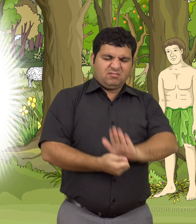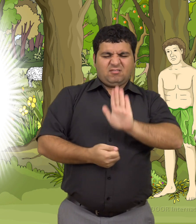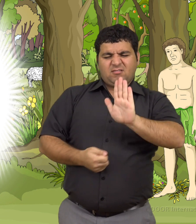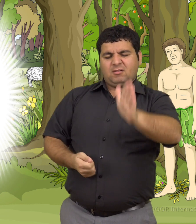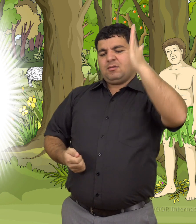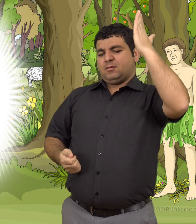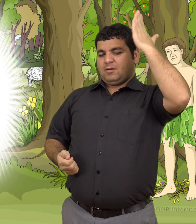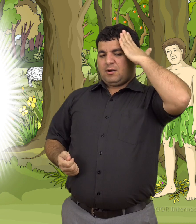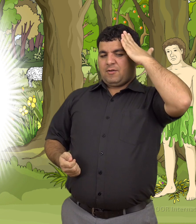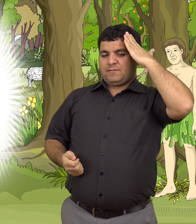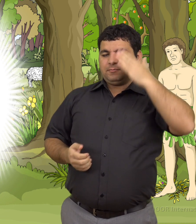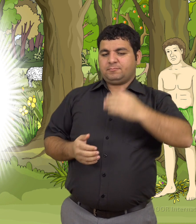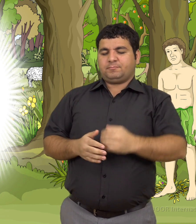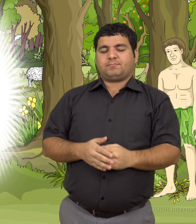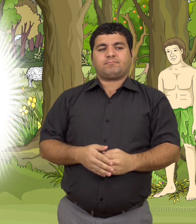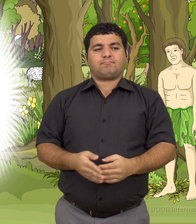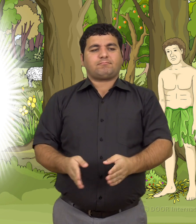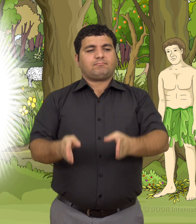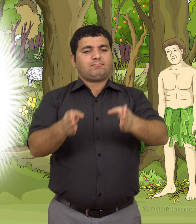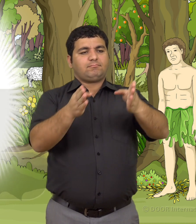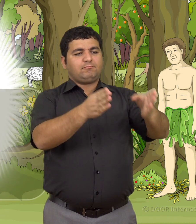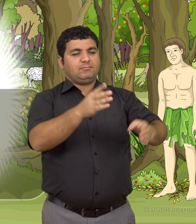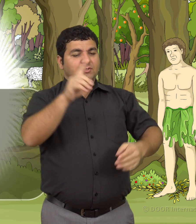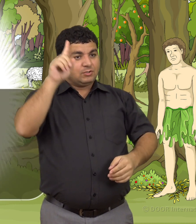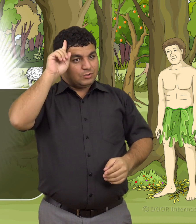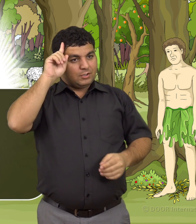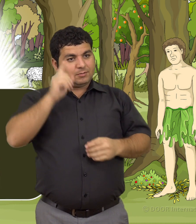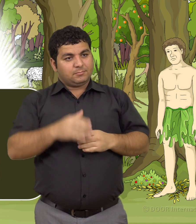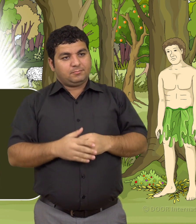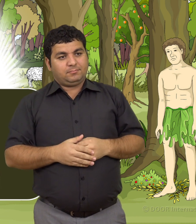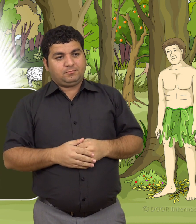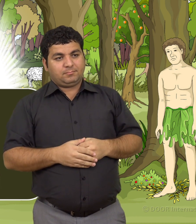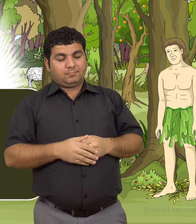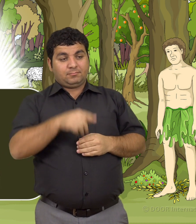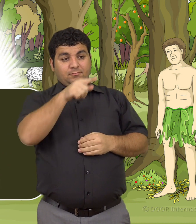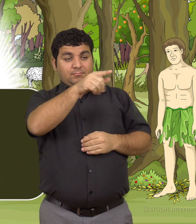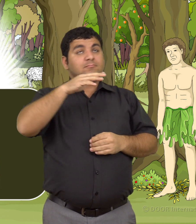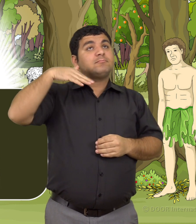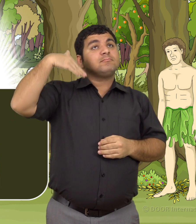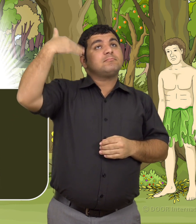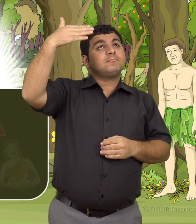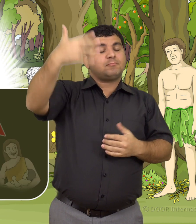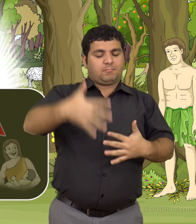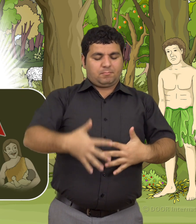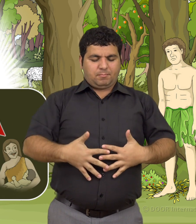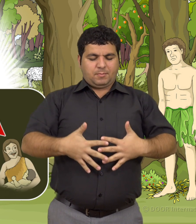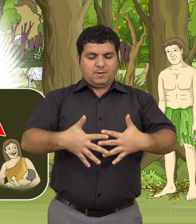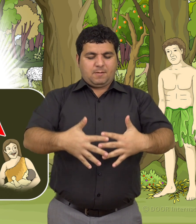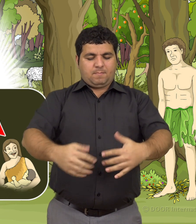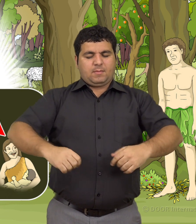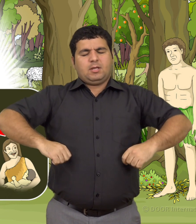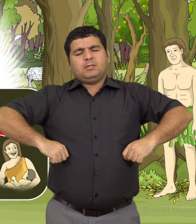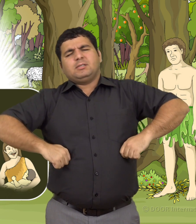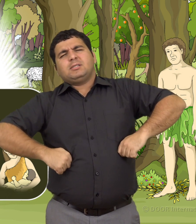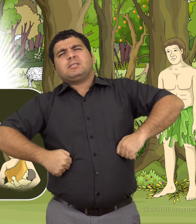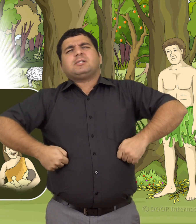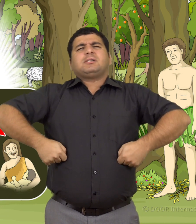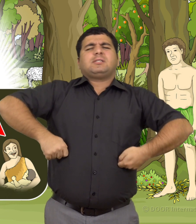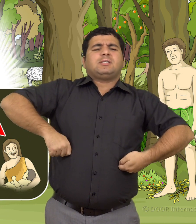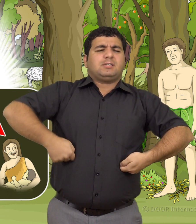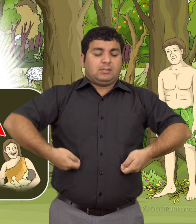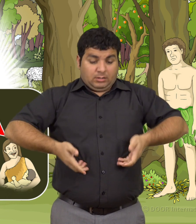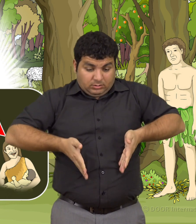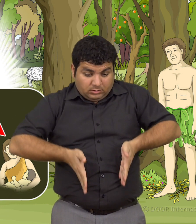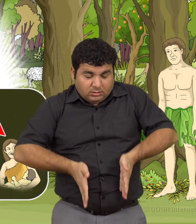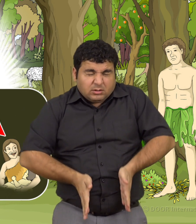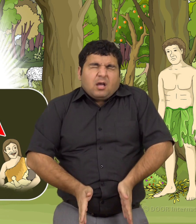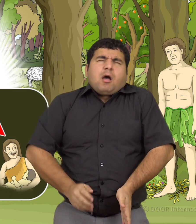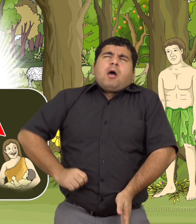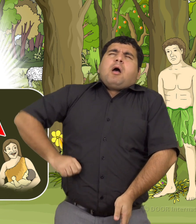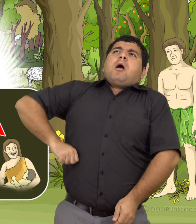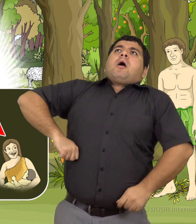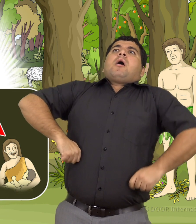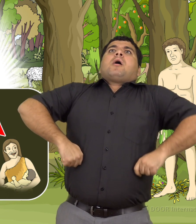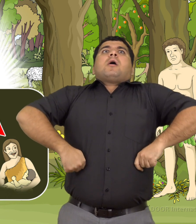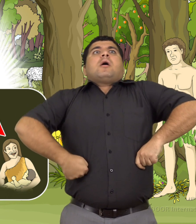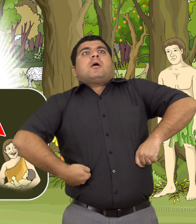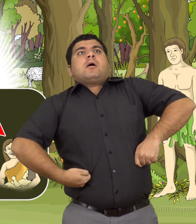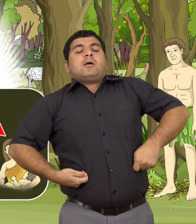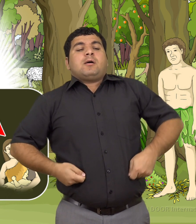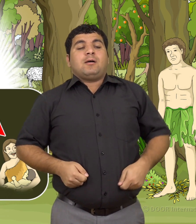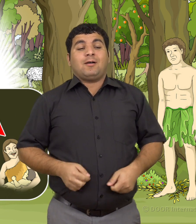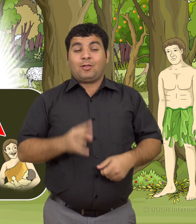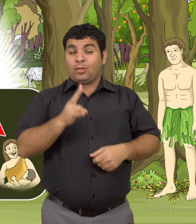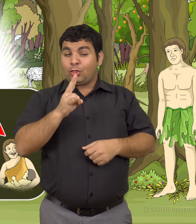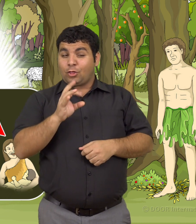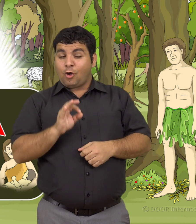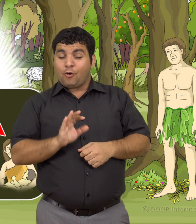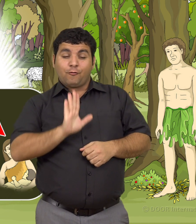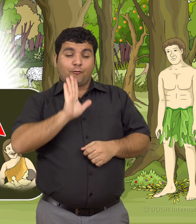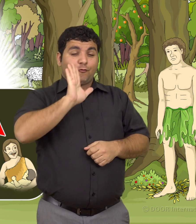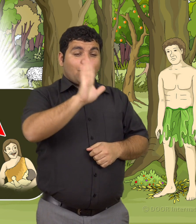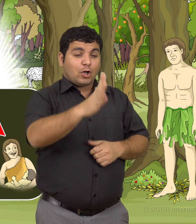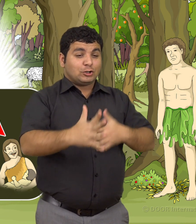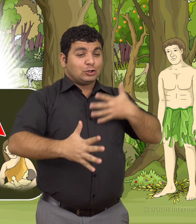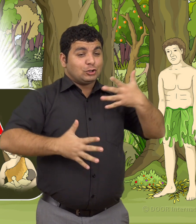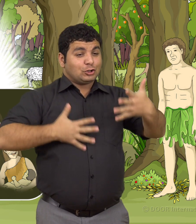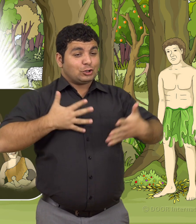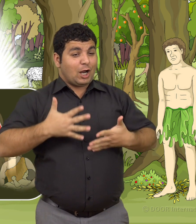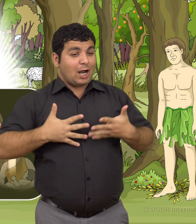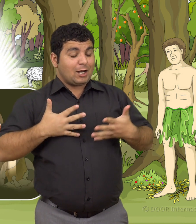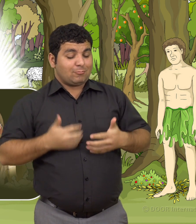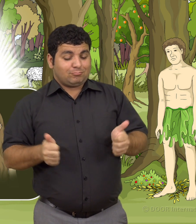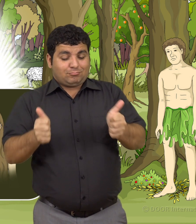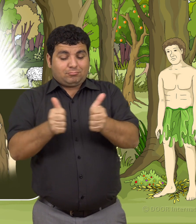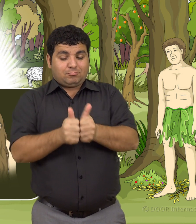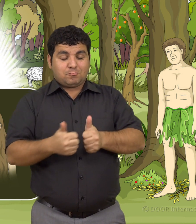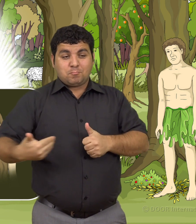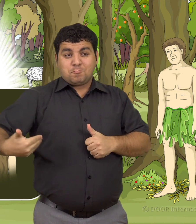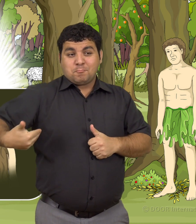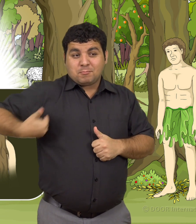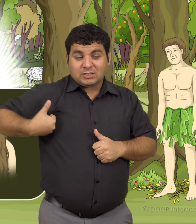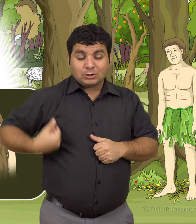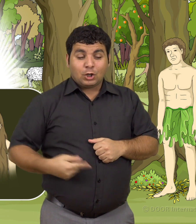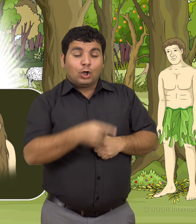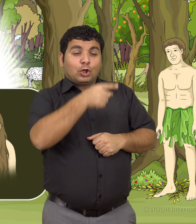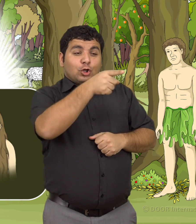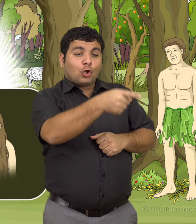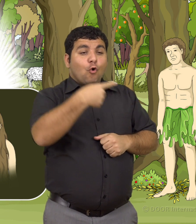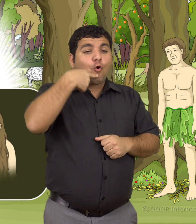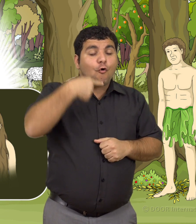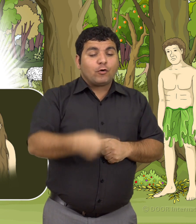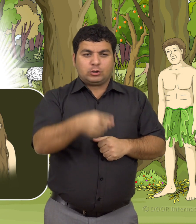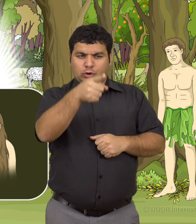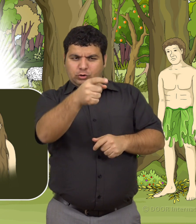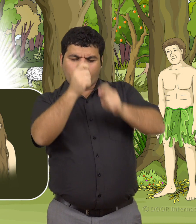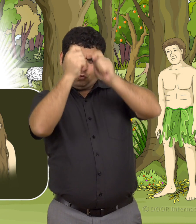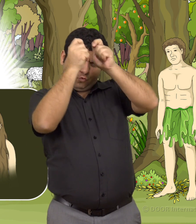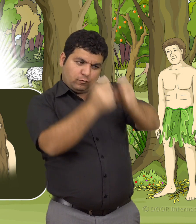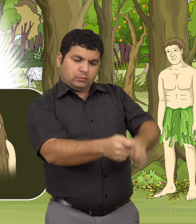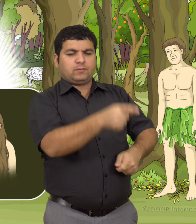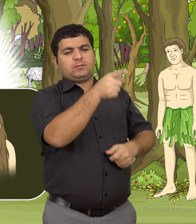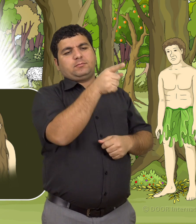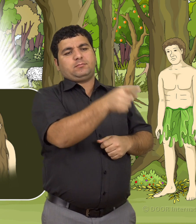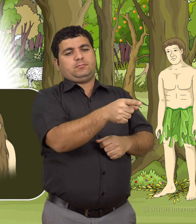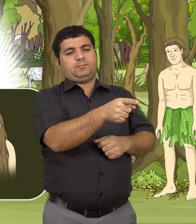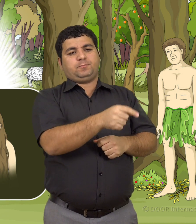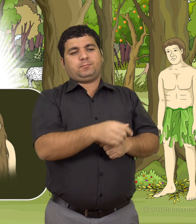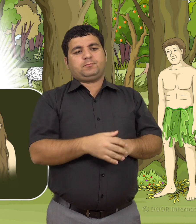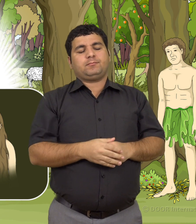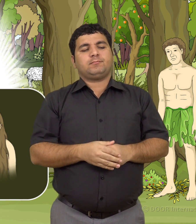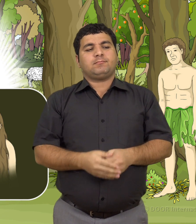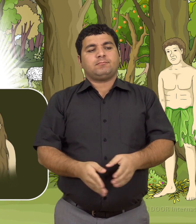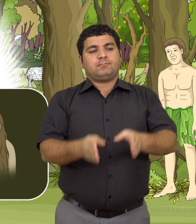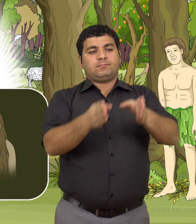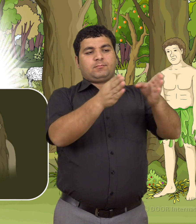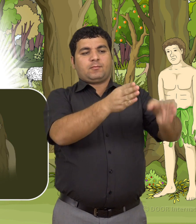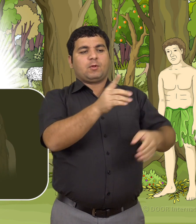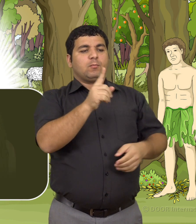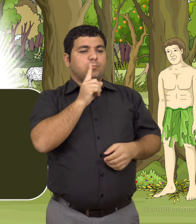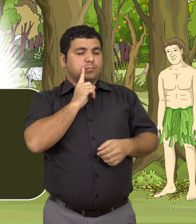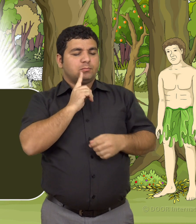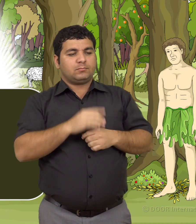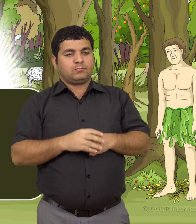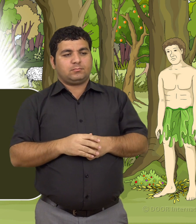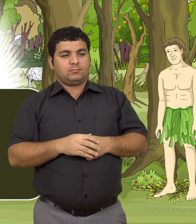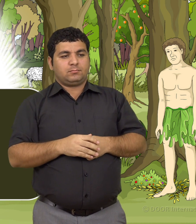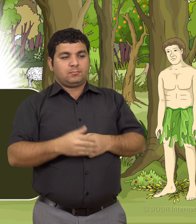To the woman He said: “I will sharply increase your pain in childbirth; in pain you will bring forth children. Your desire will be for your husband, and he will rule over you.”